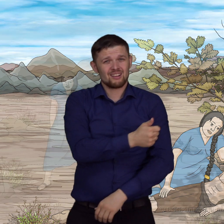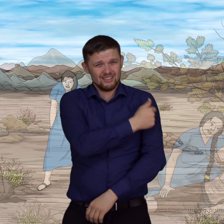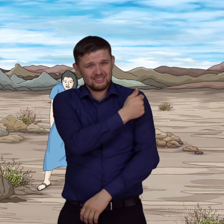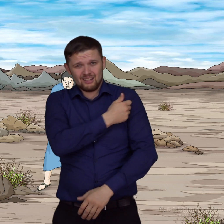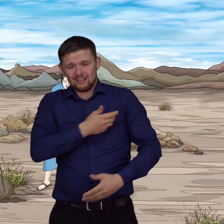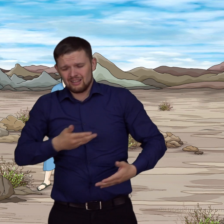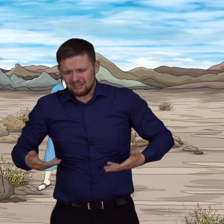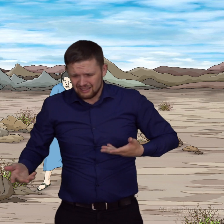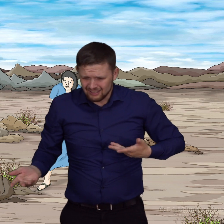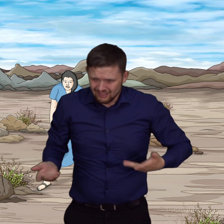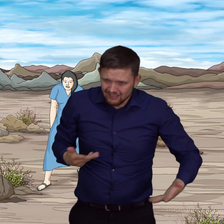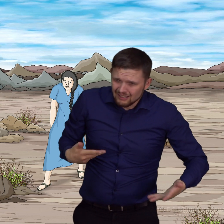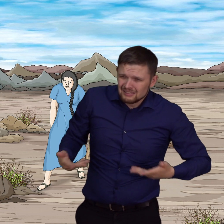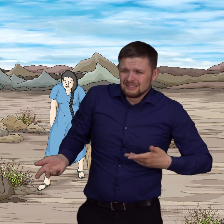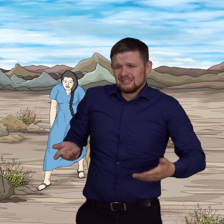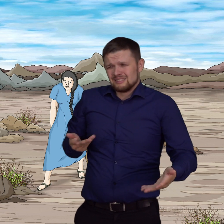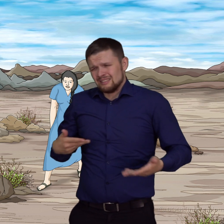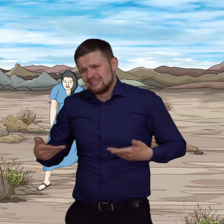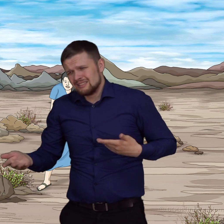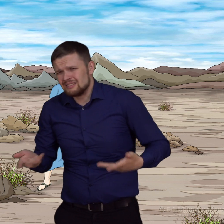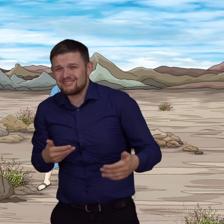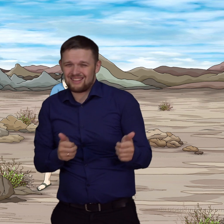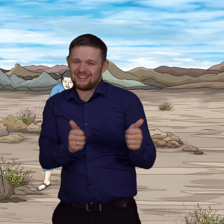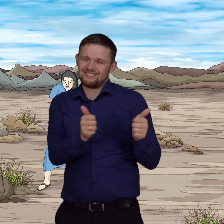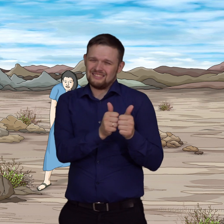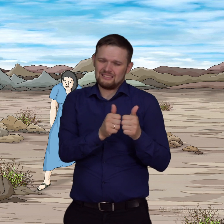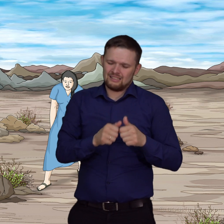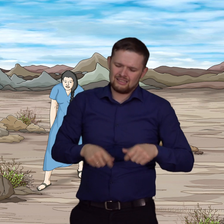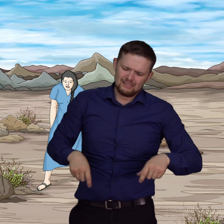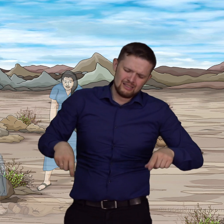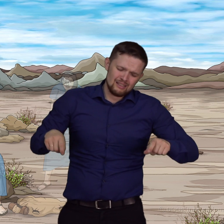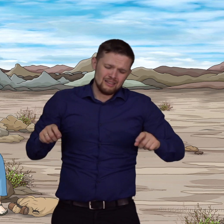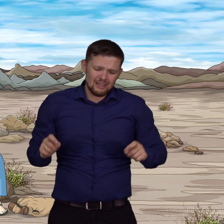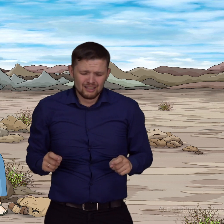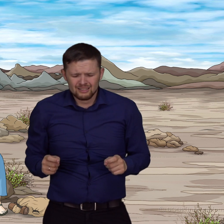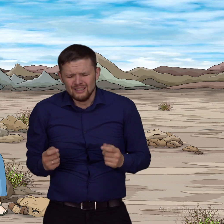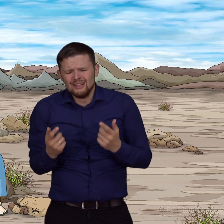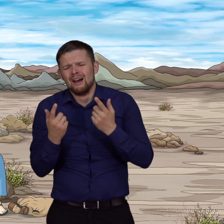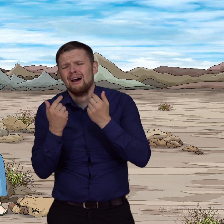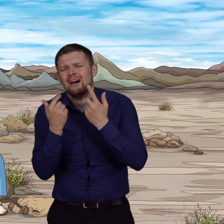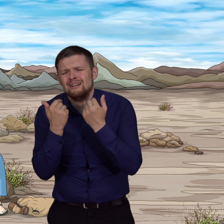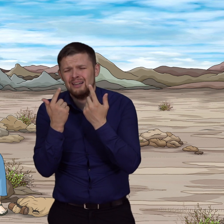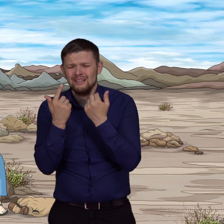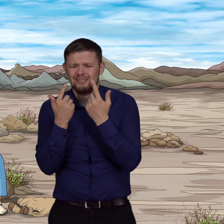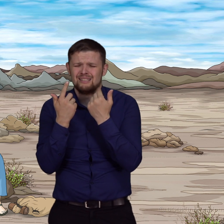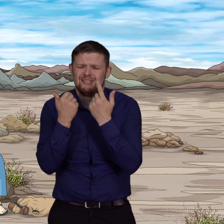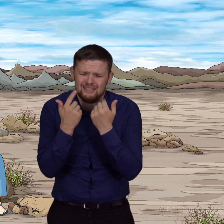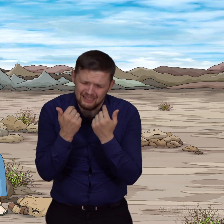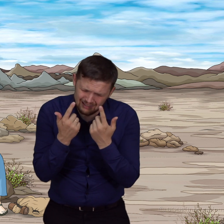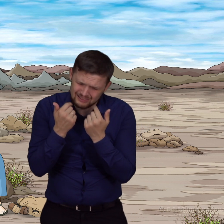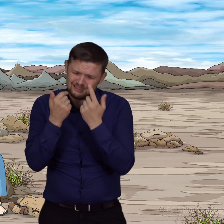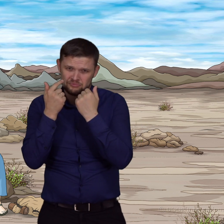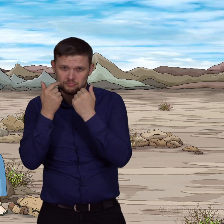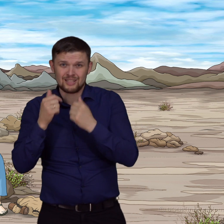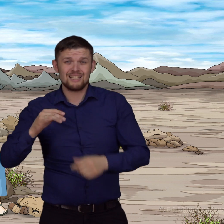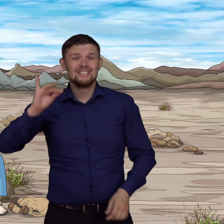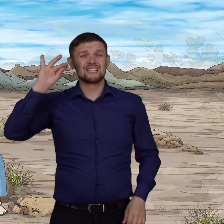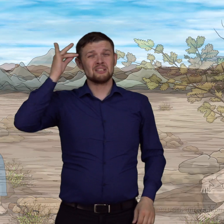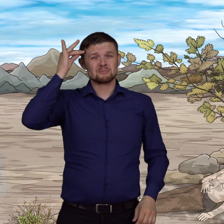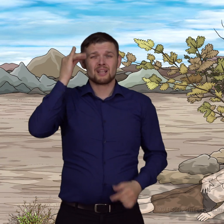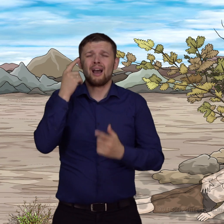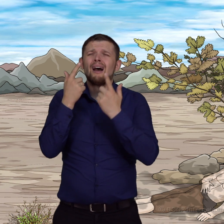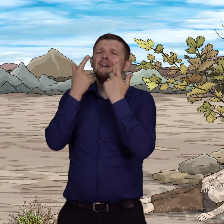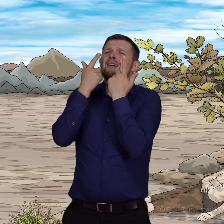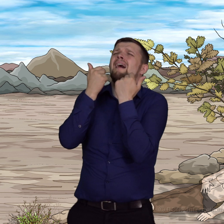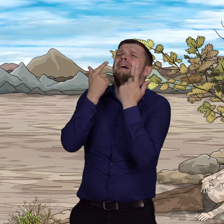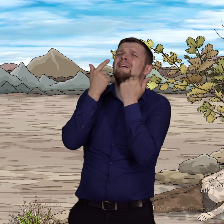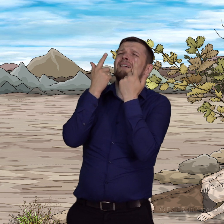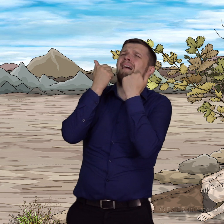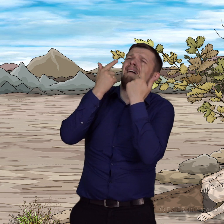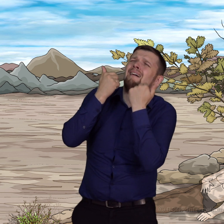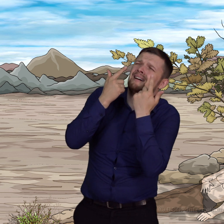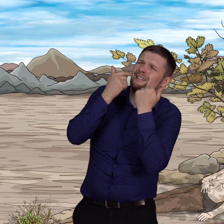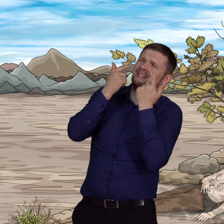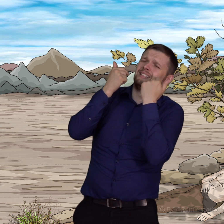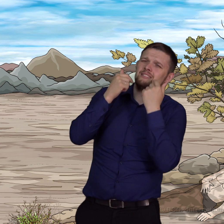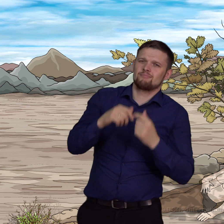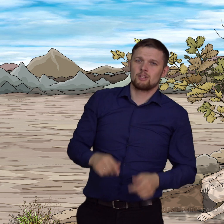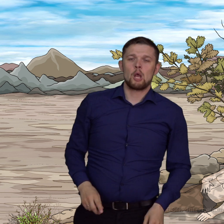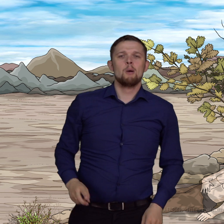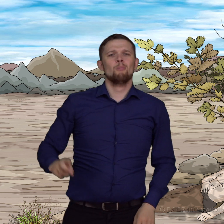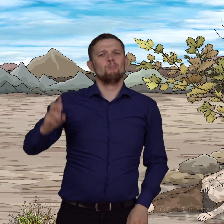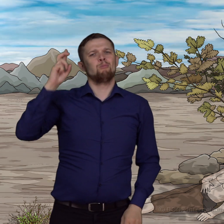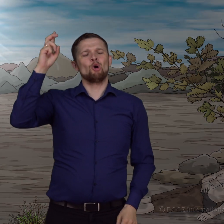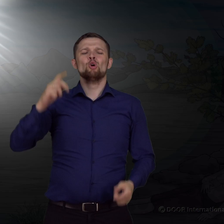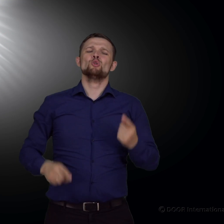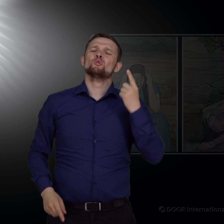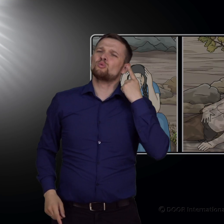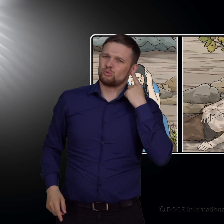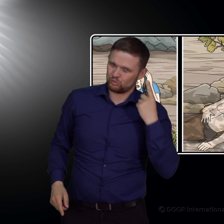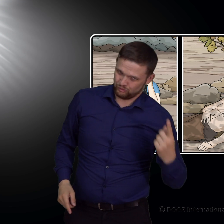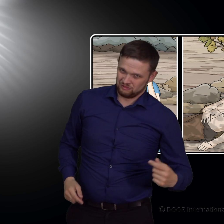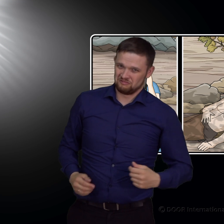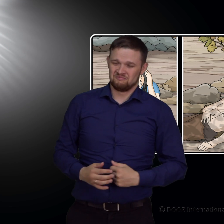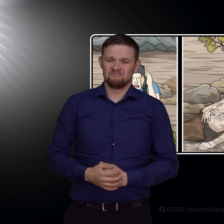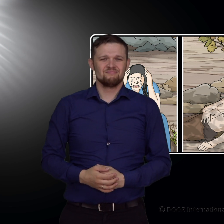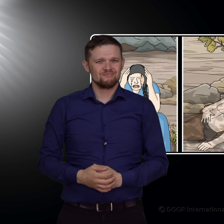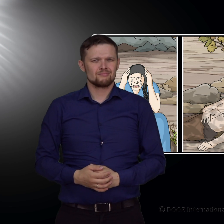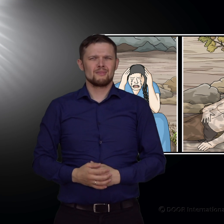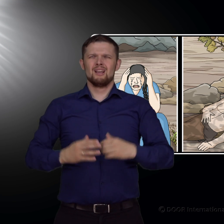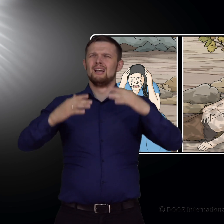And as she sat nearby, she lifted up her voice and wept.